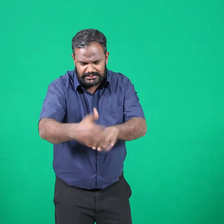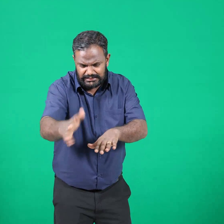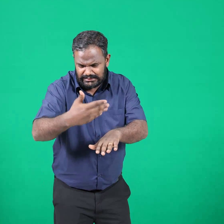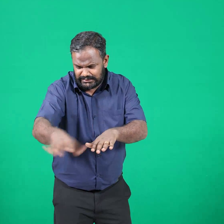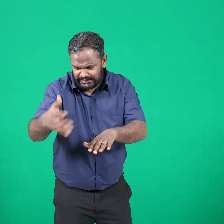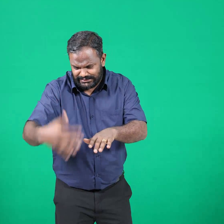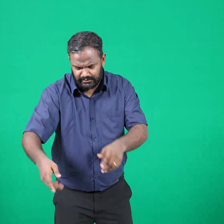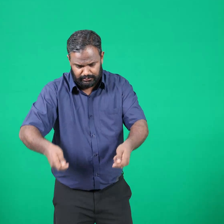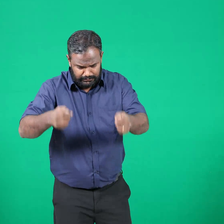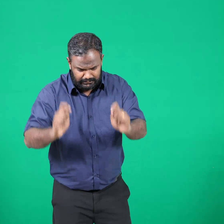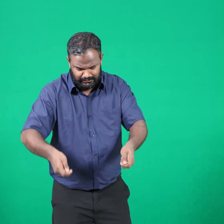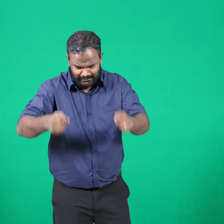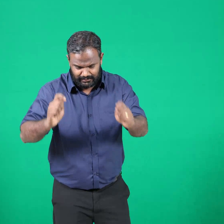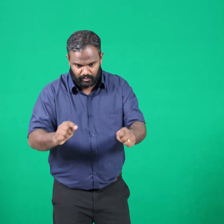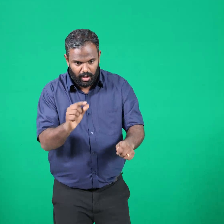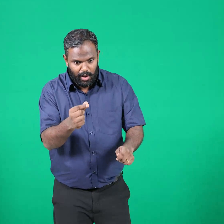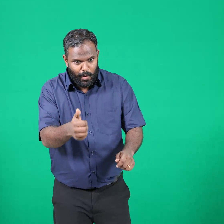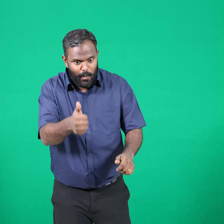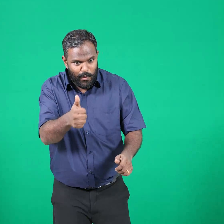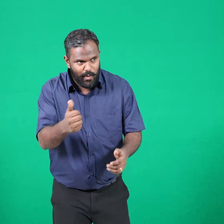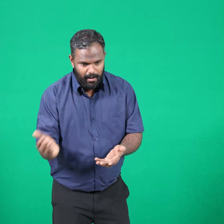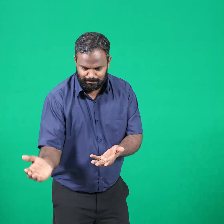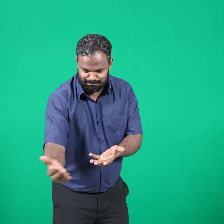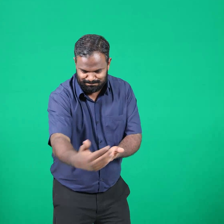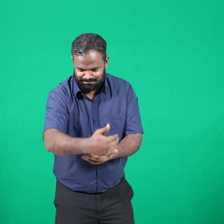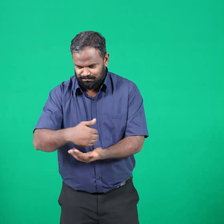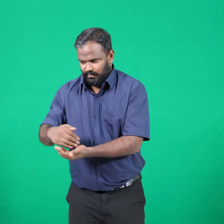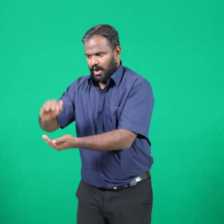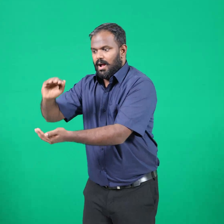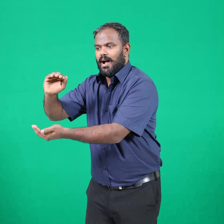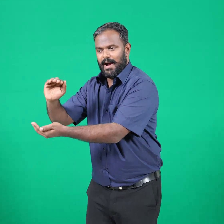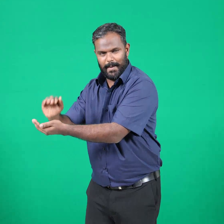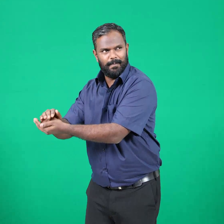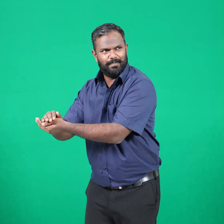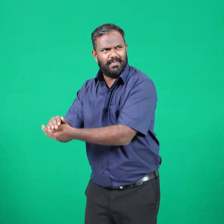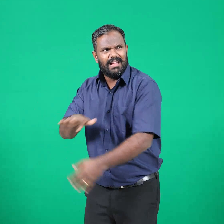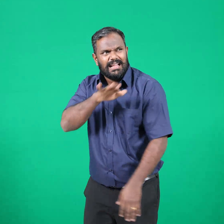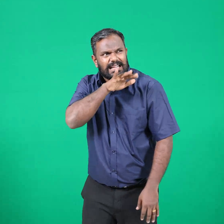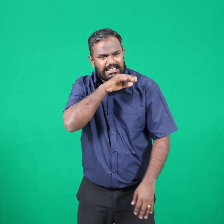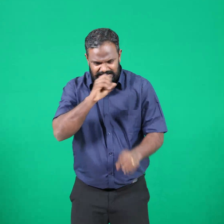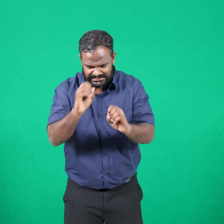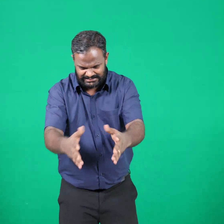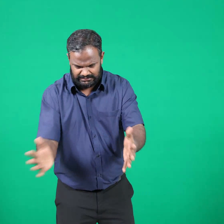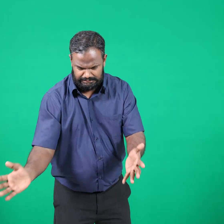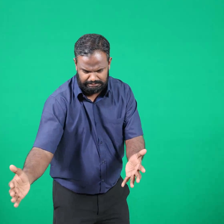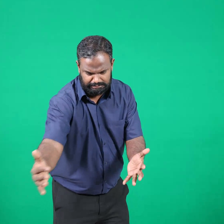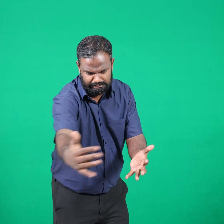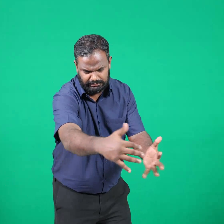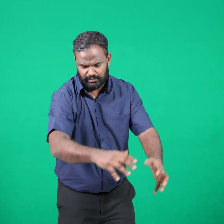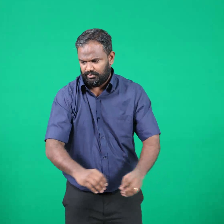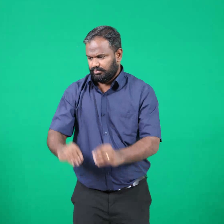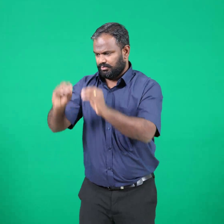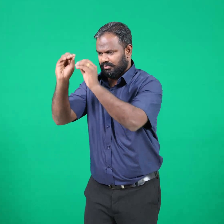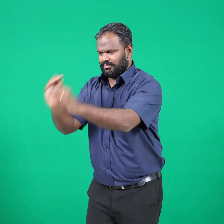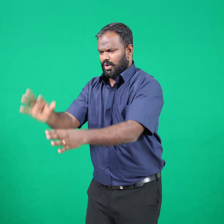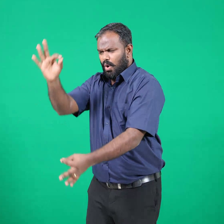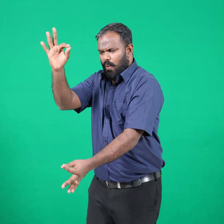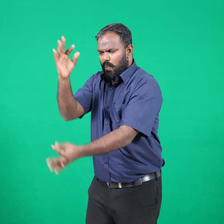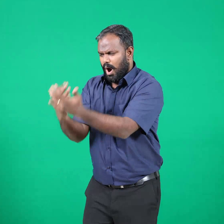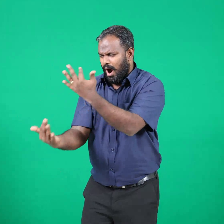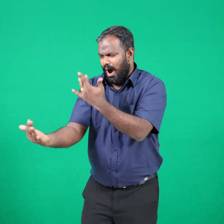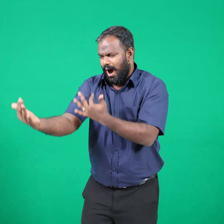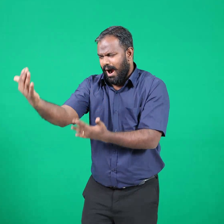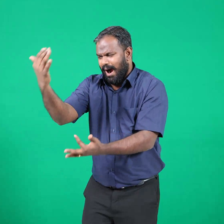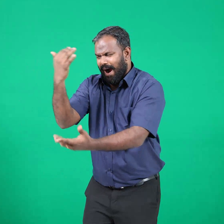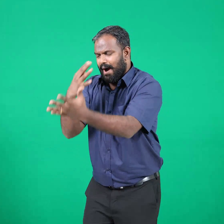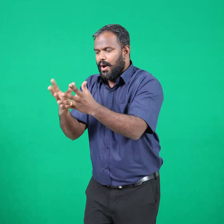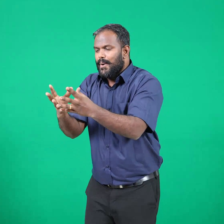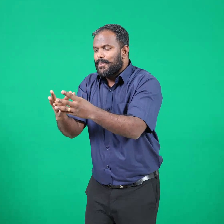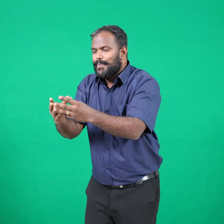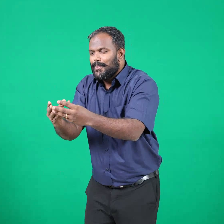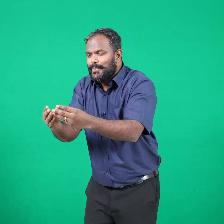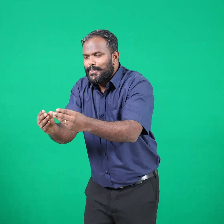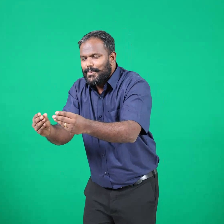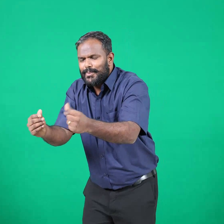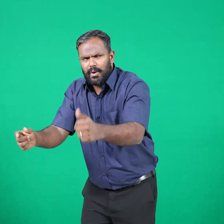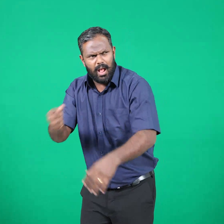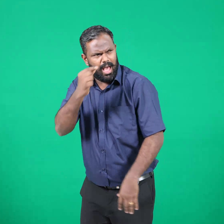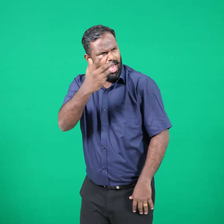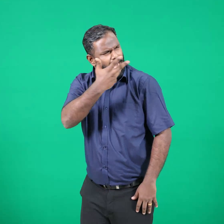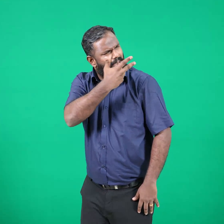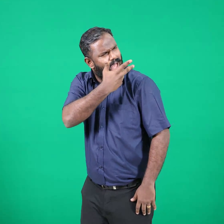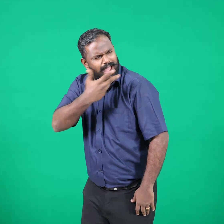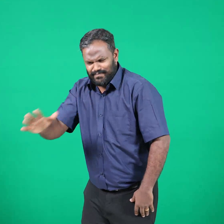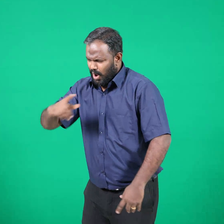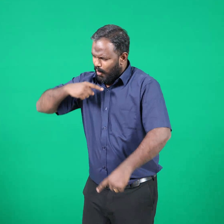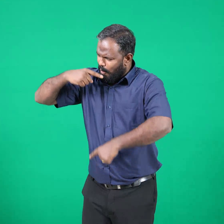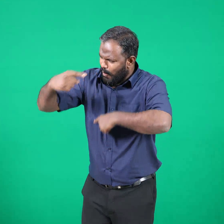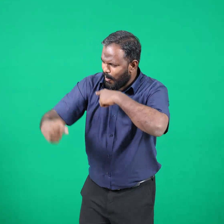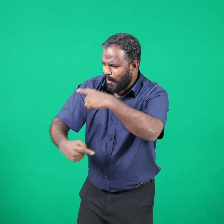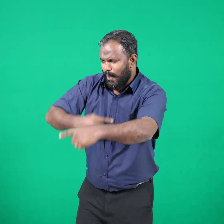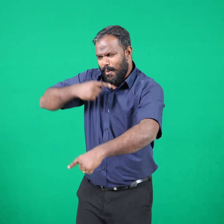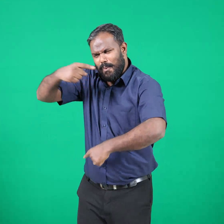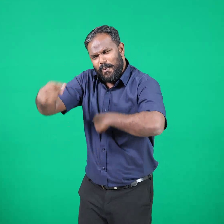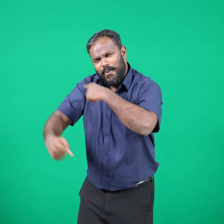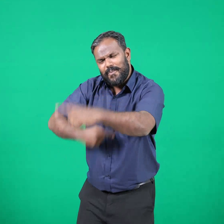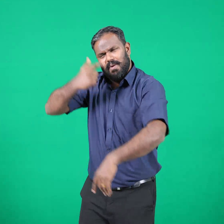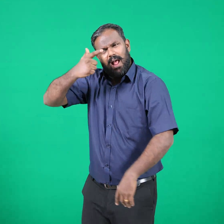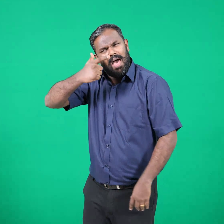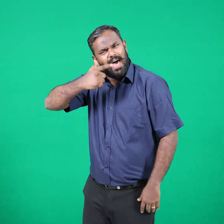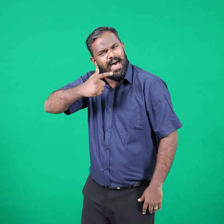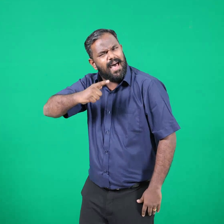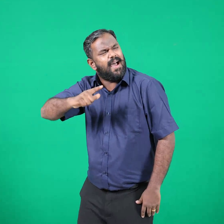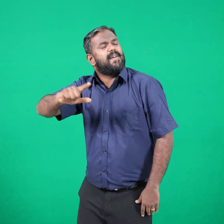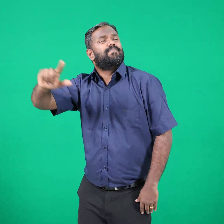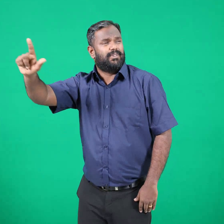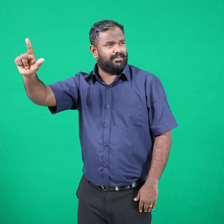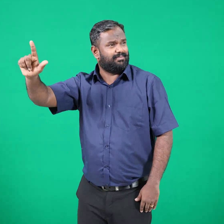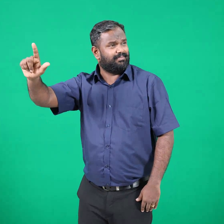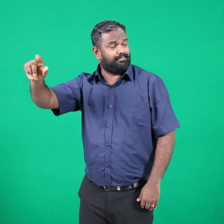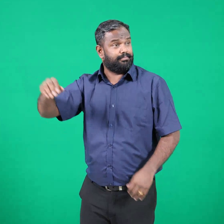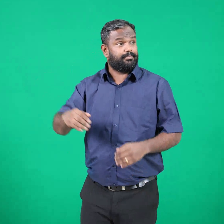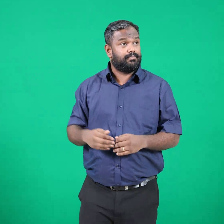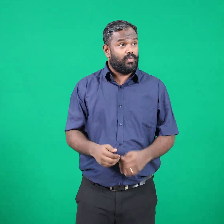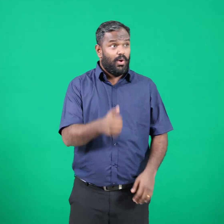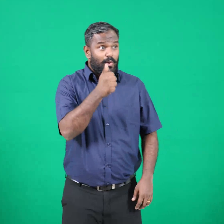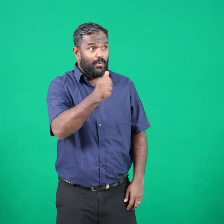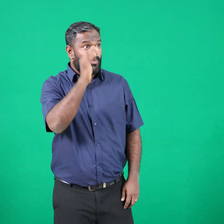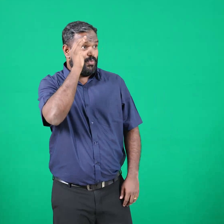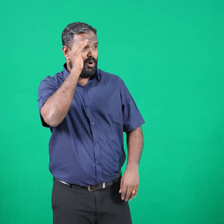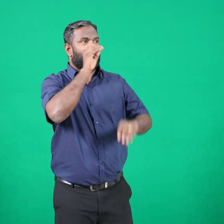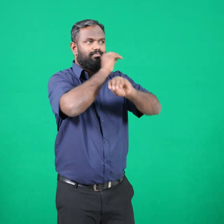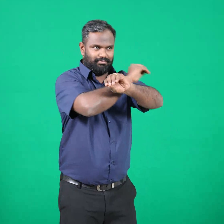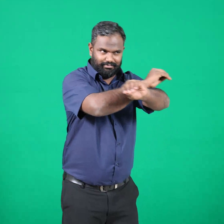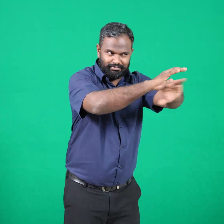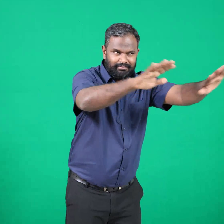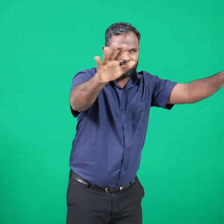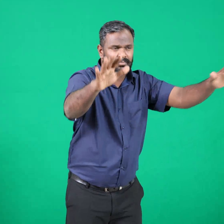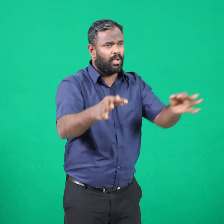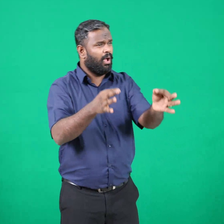but He will burn up the chaff with unquenchable fire."